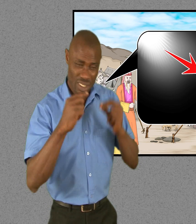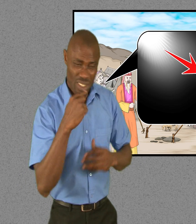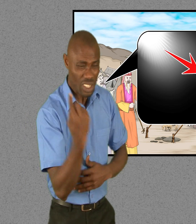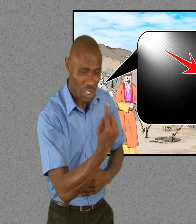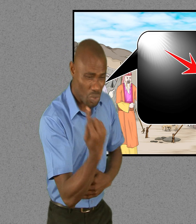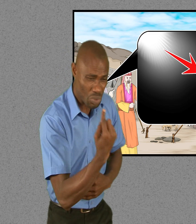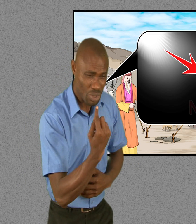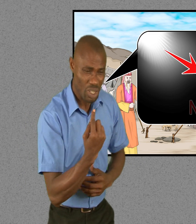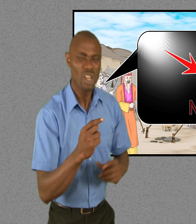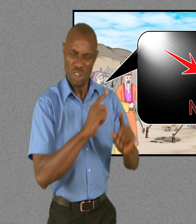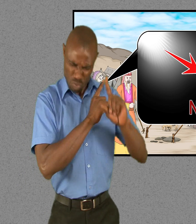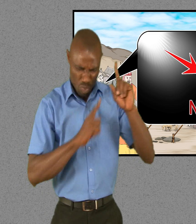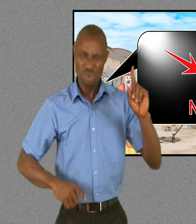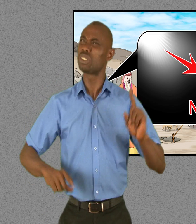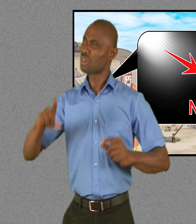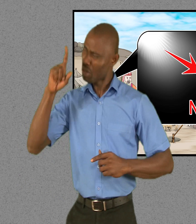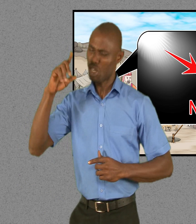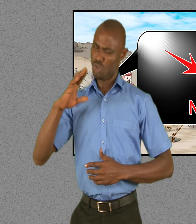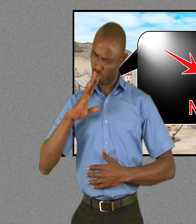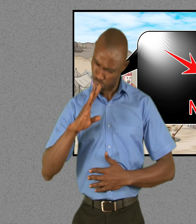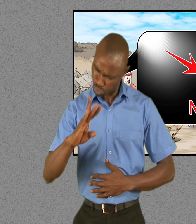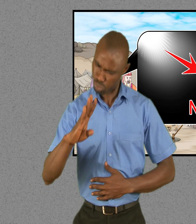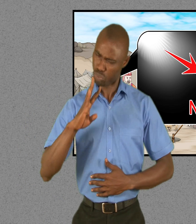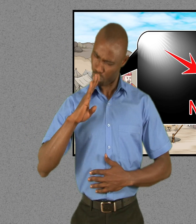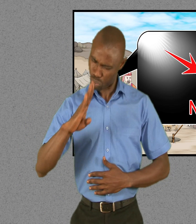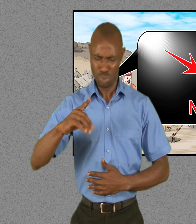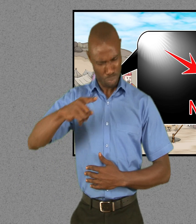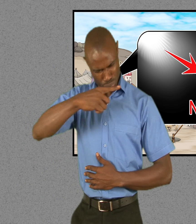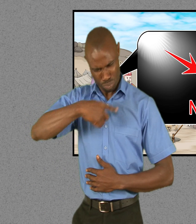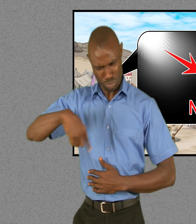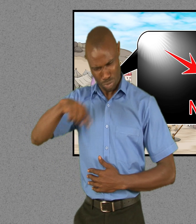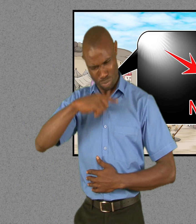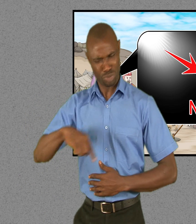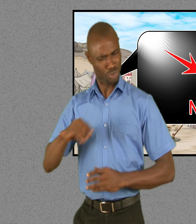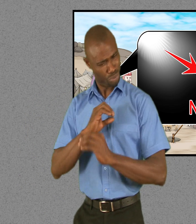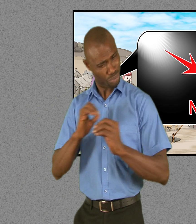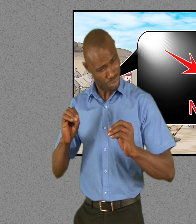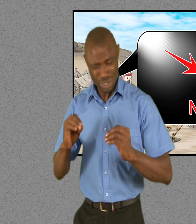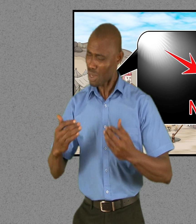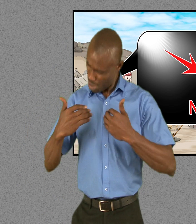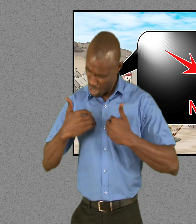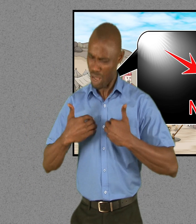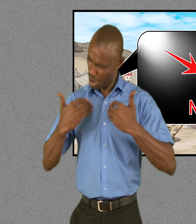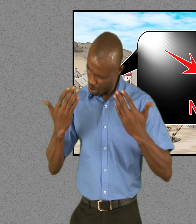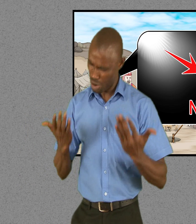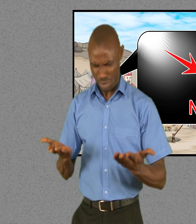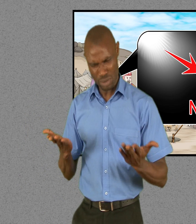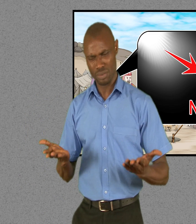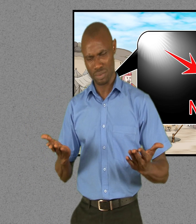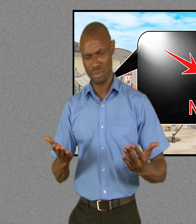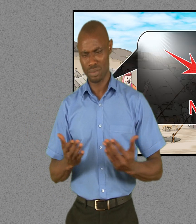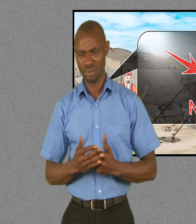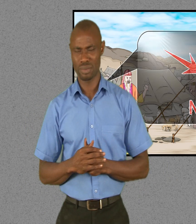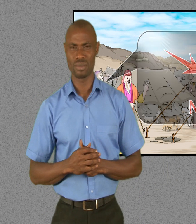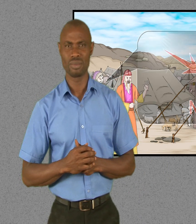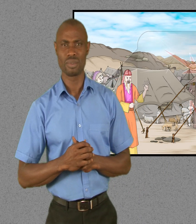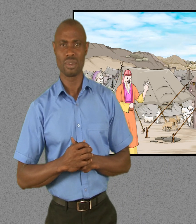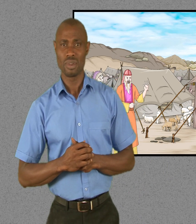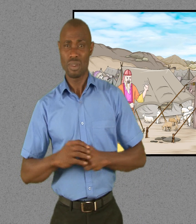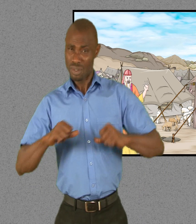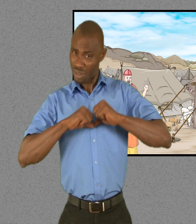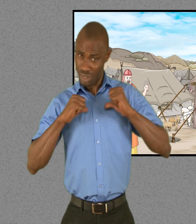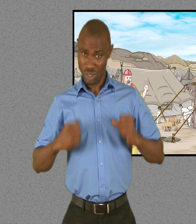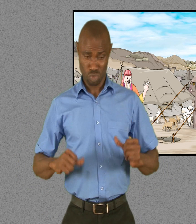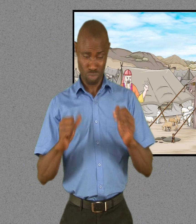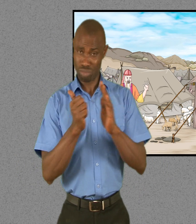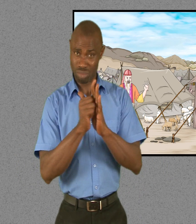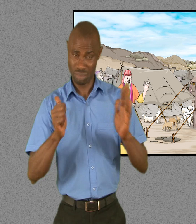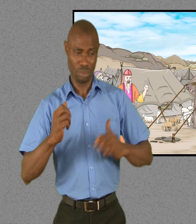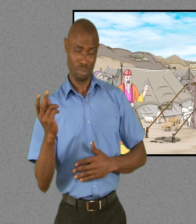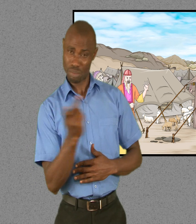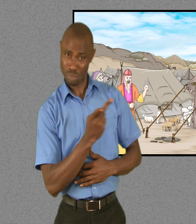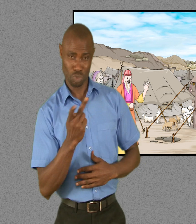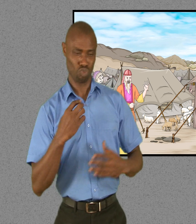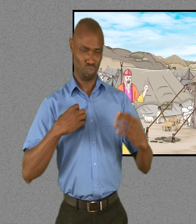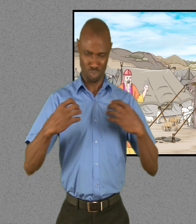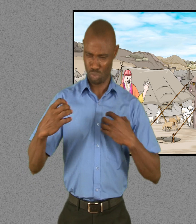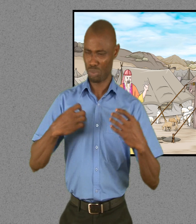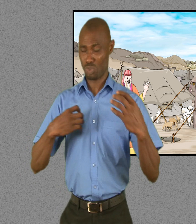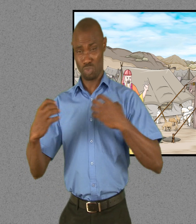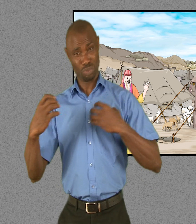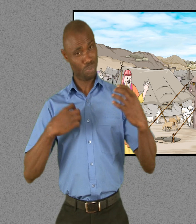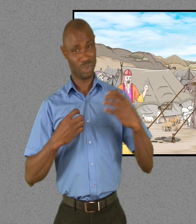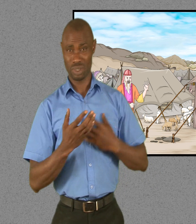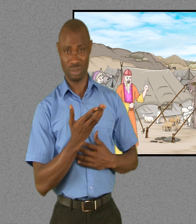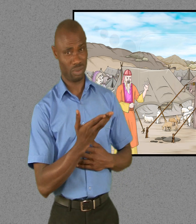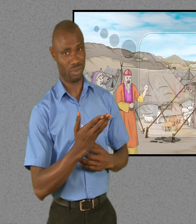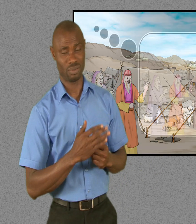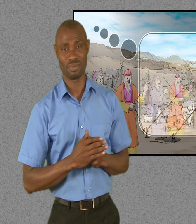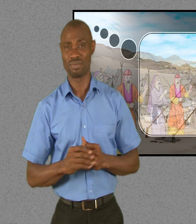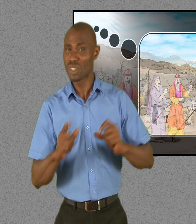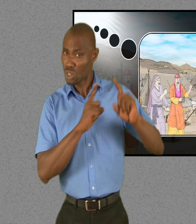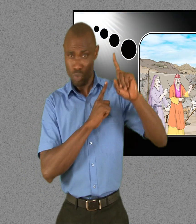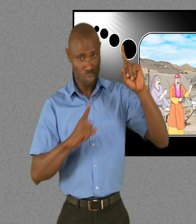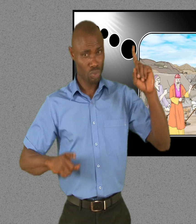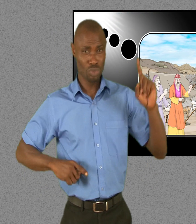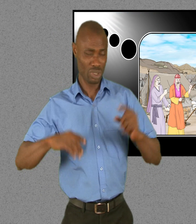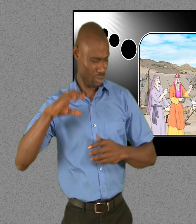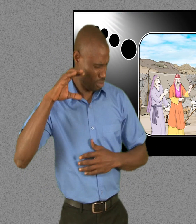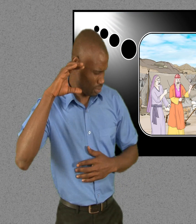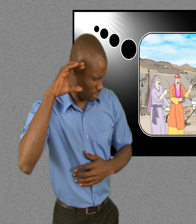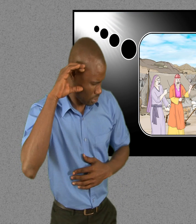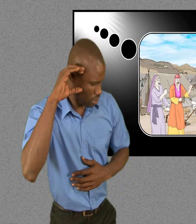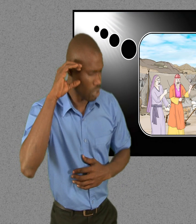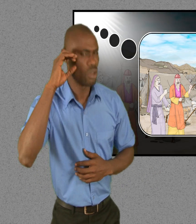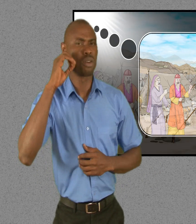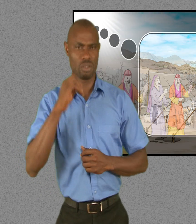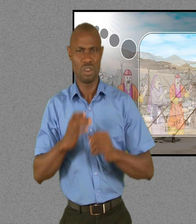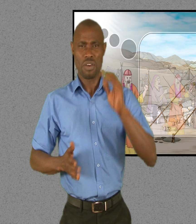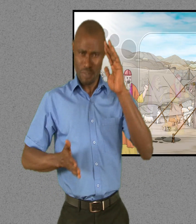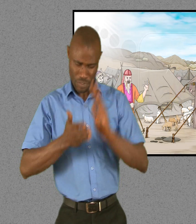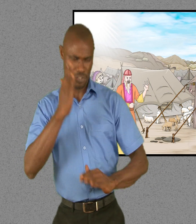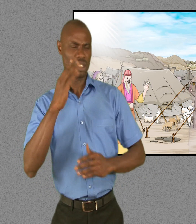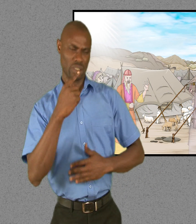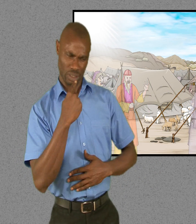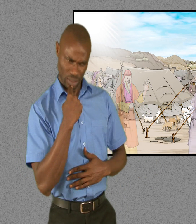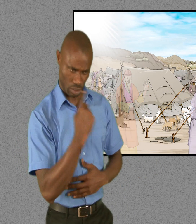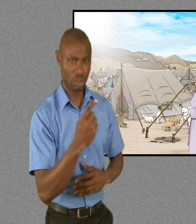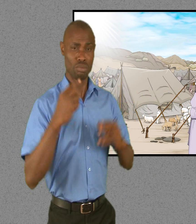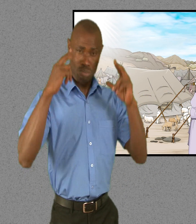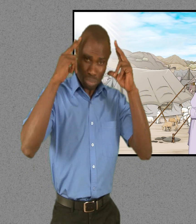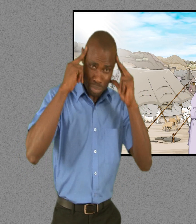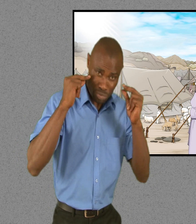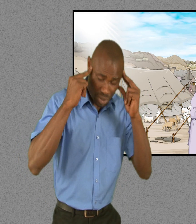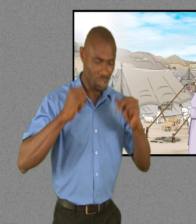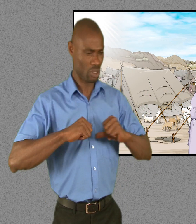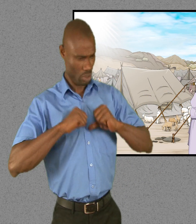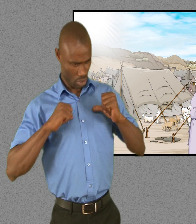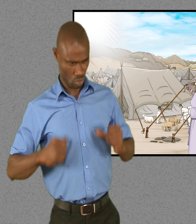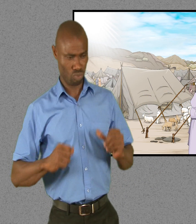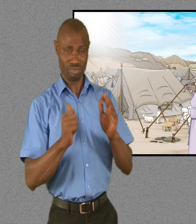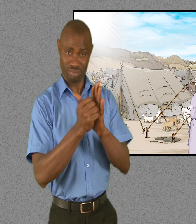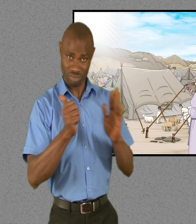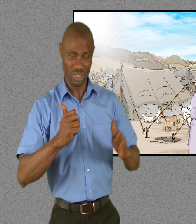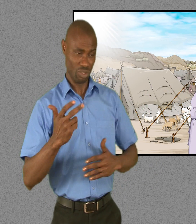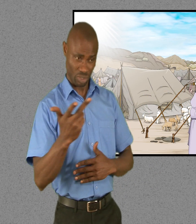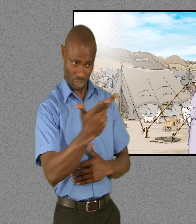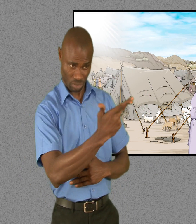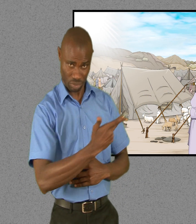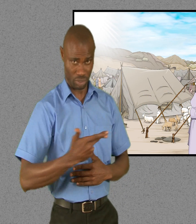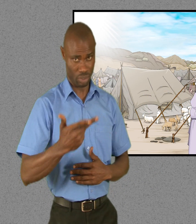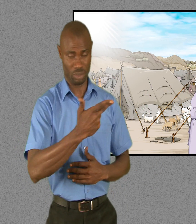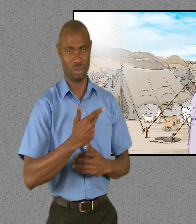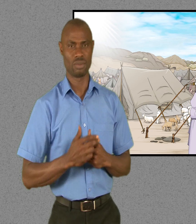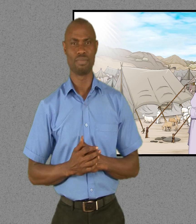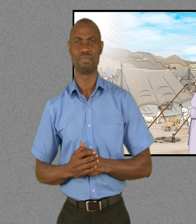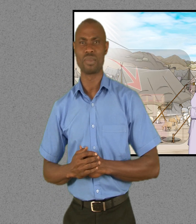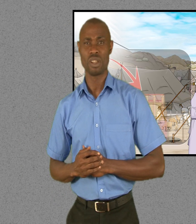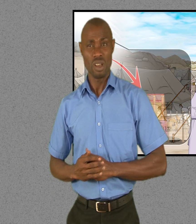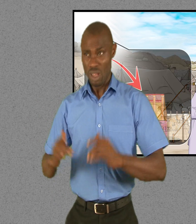“Does He not also speak through us?” And the LORD heard this. Now Moses was a very humble man, more so than any man on the face of the earth.